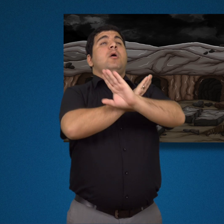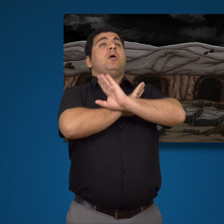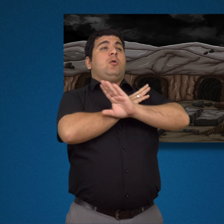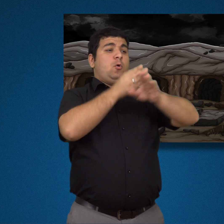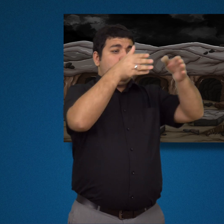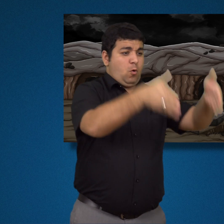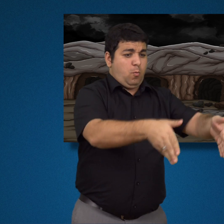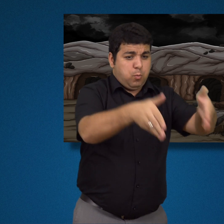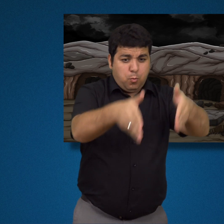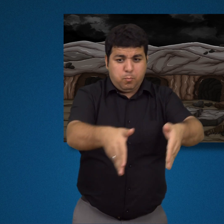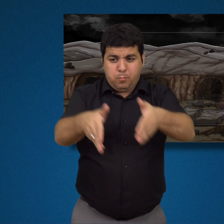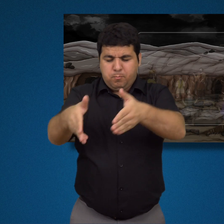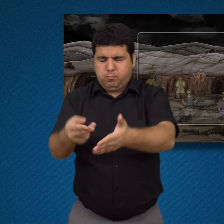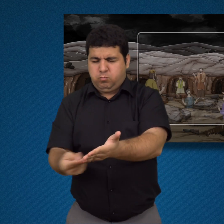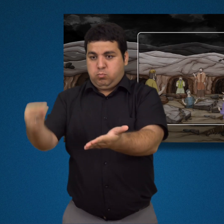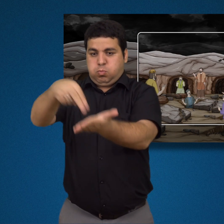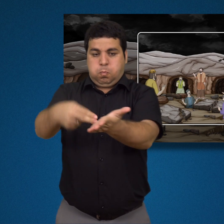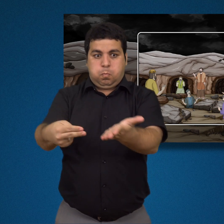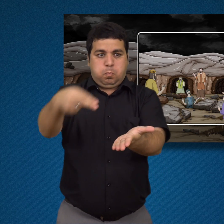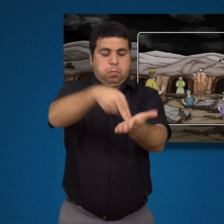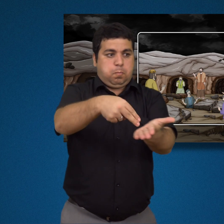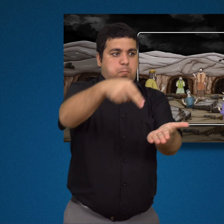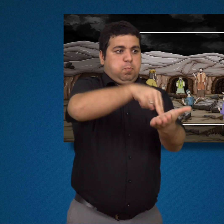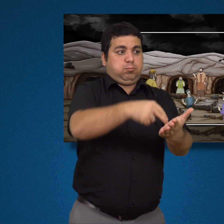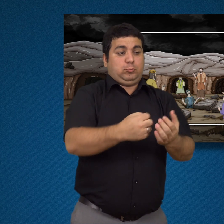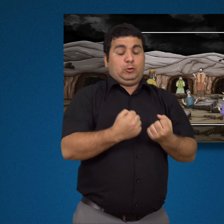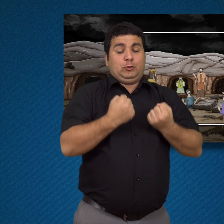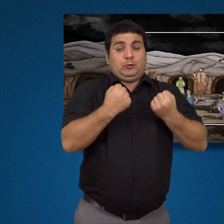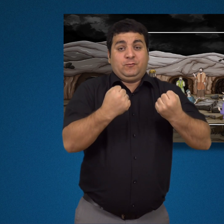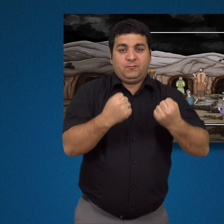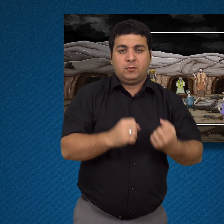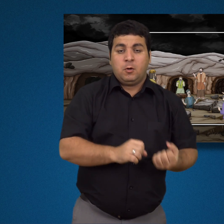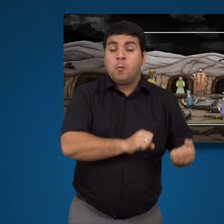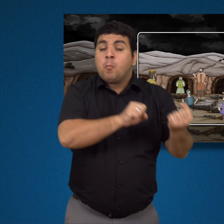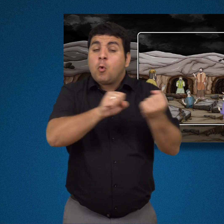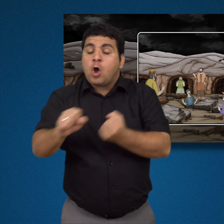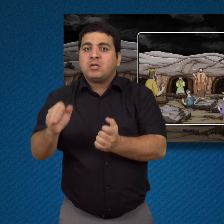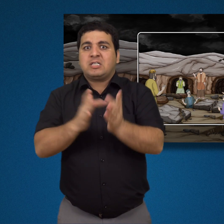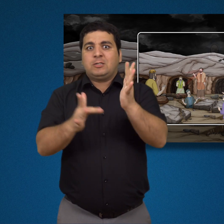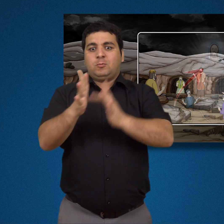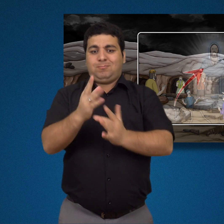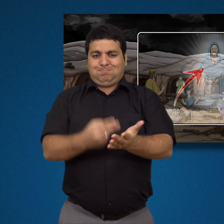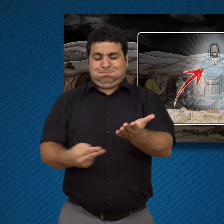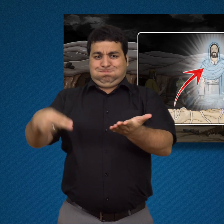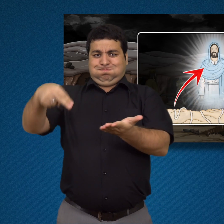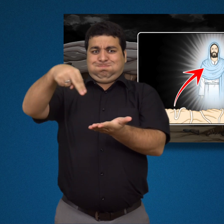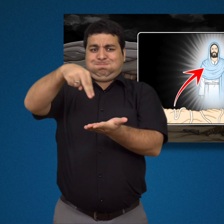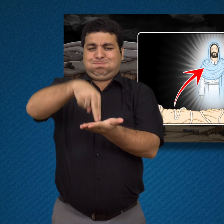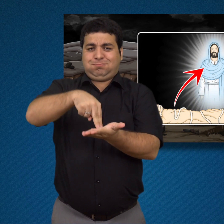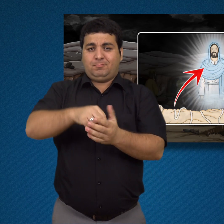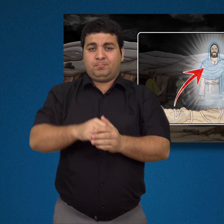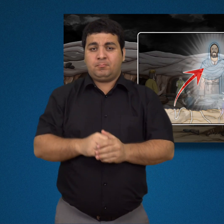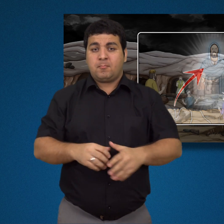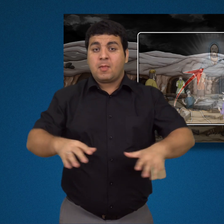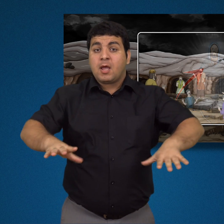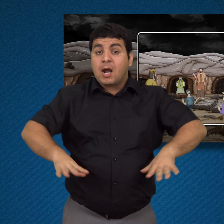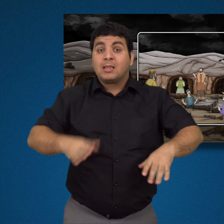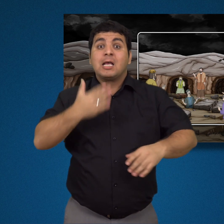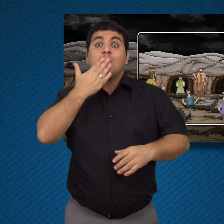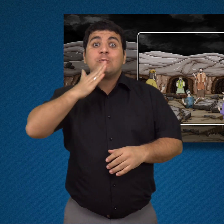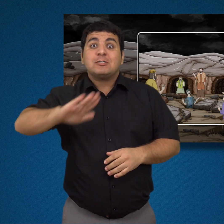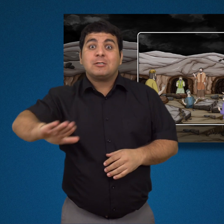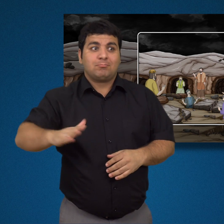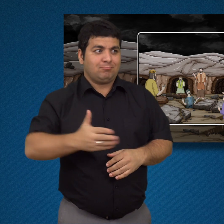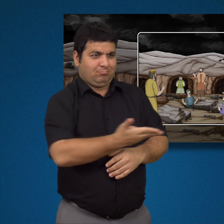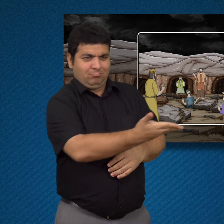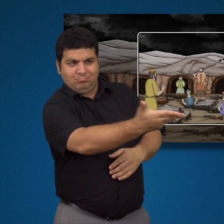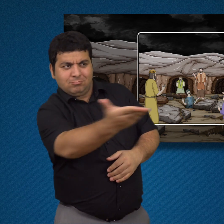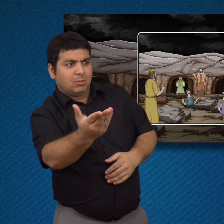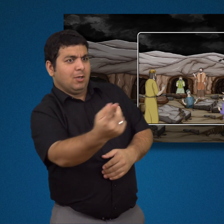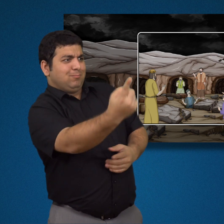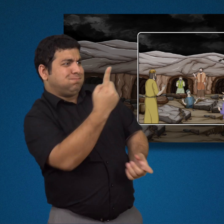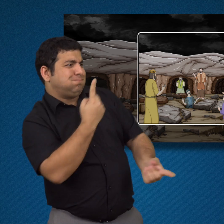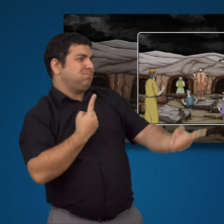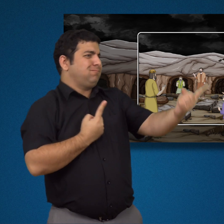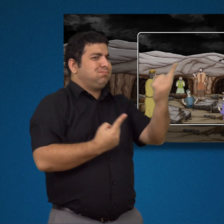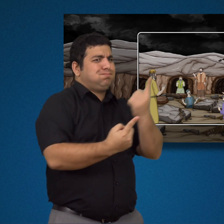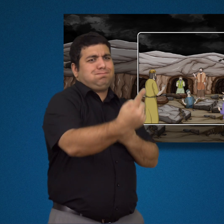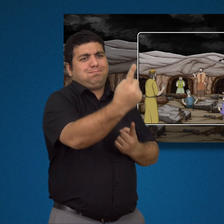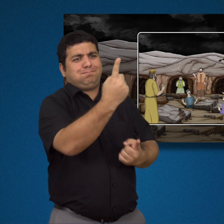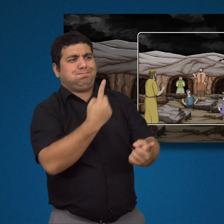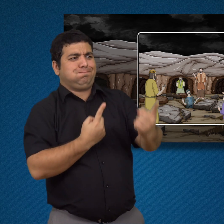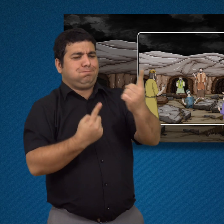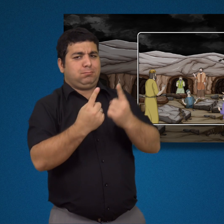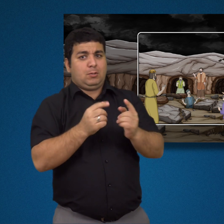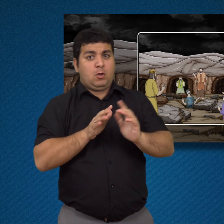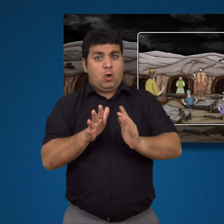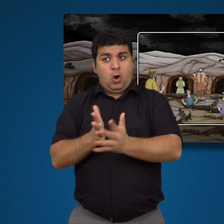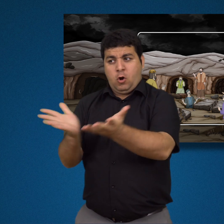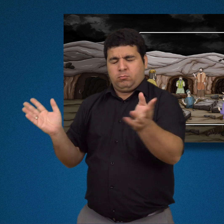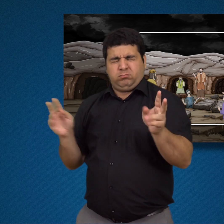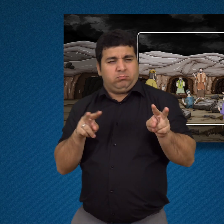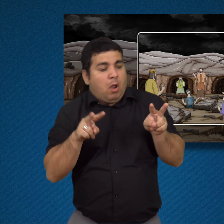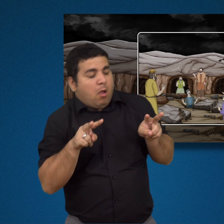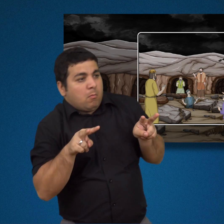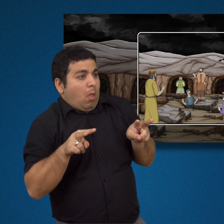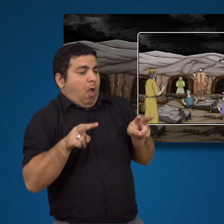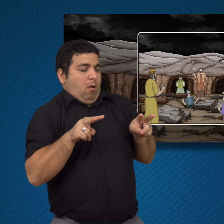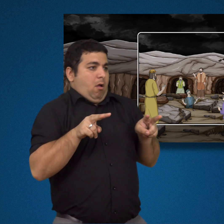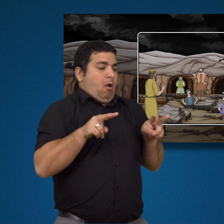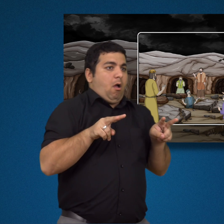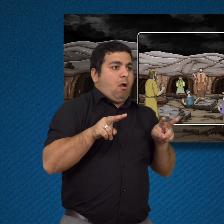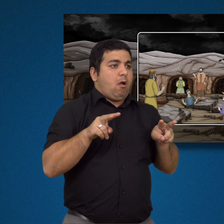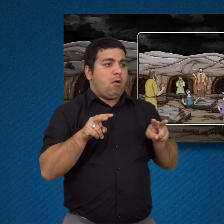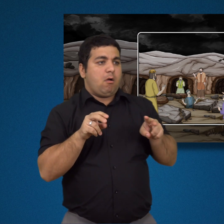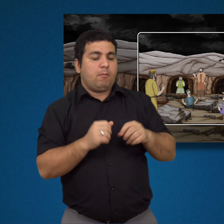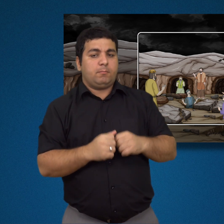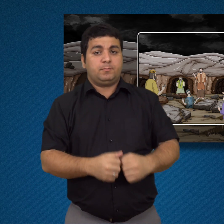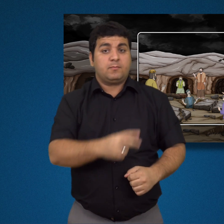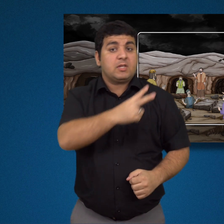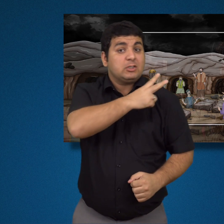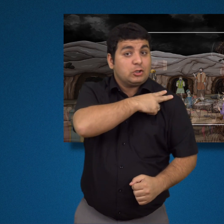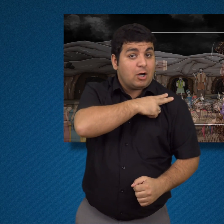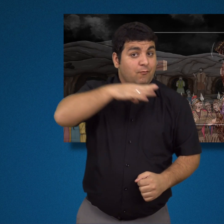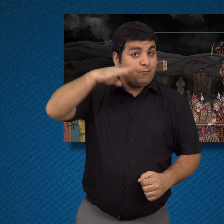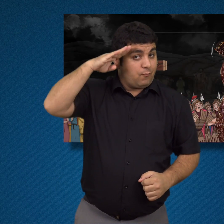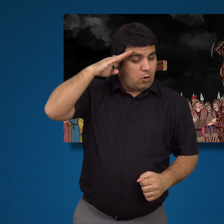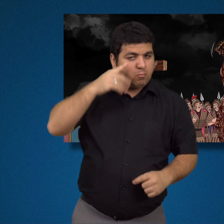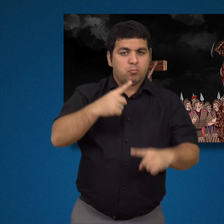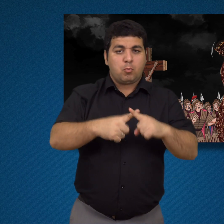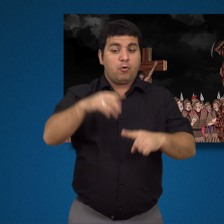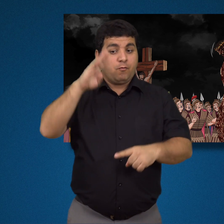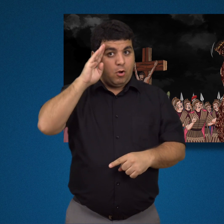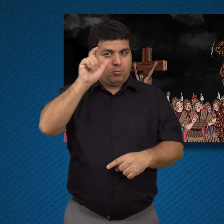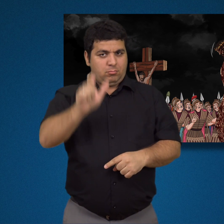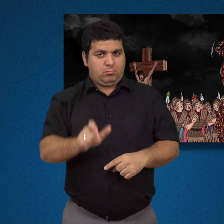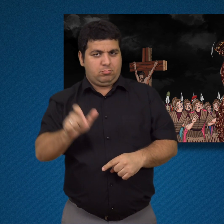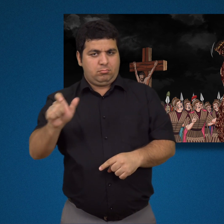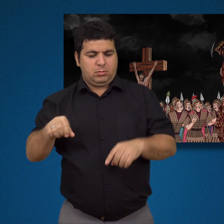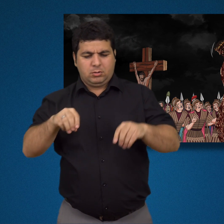After Jesus’ resurrection, when they had come out of the tombs, they entered the holy city and appeared to many people.